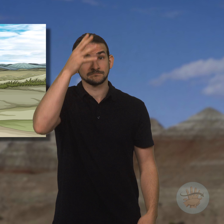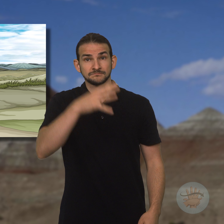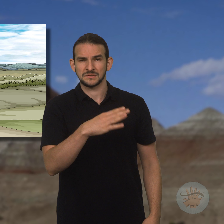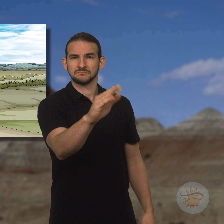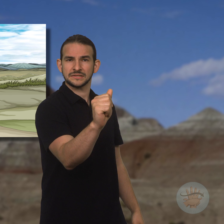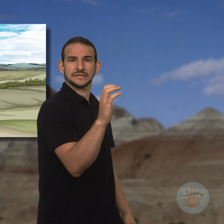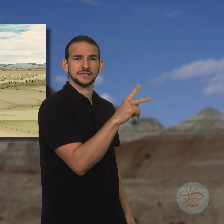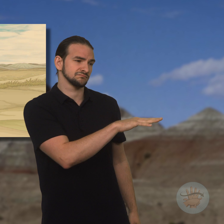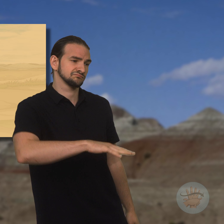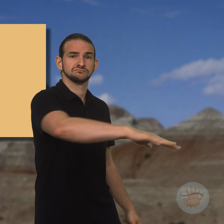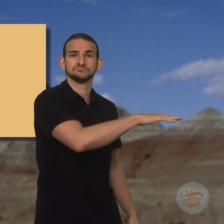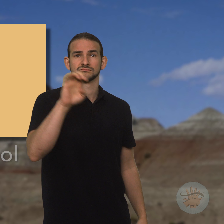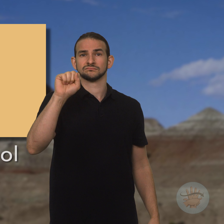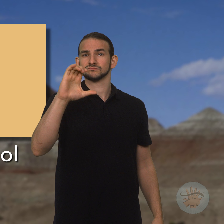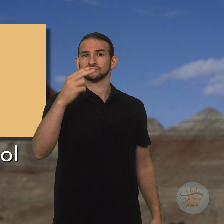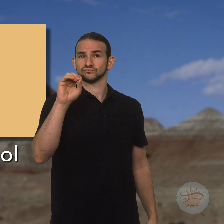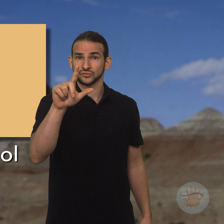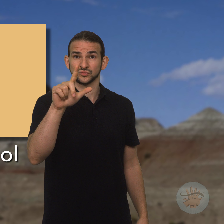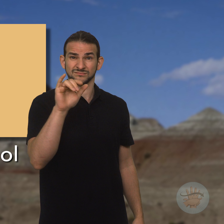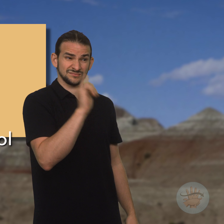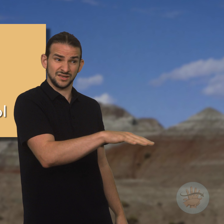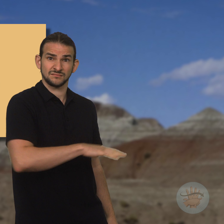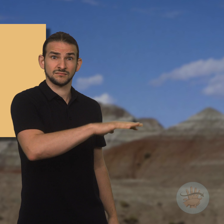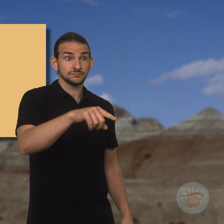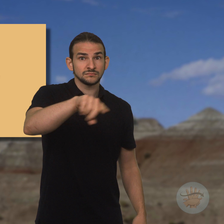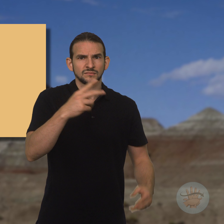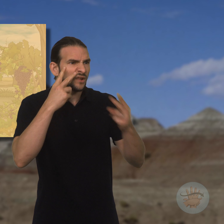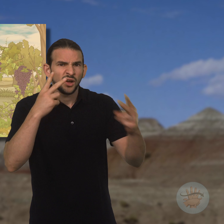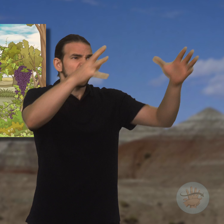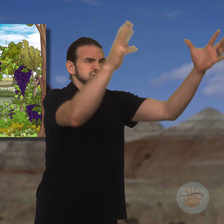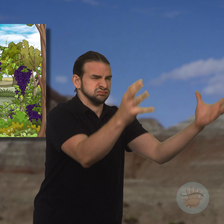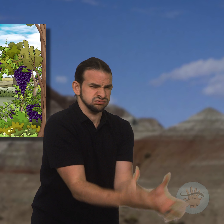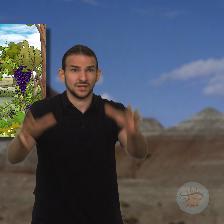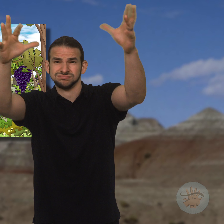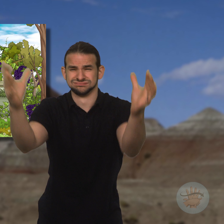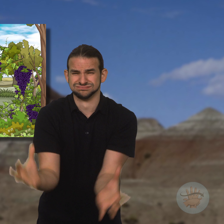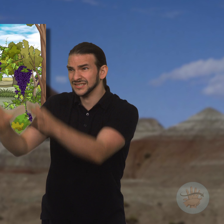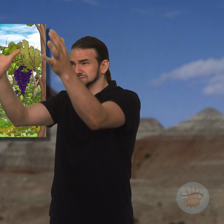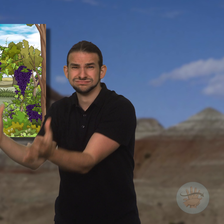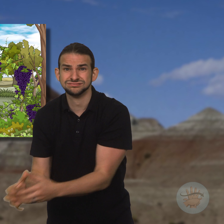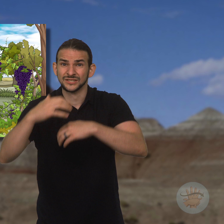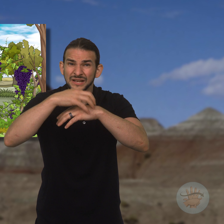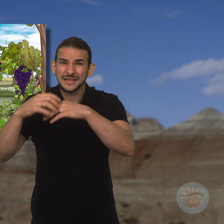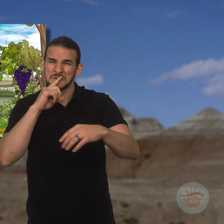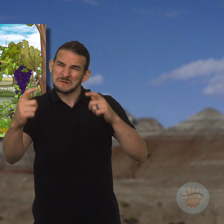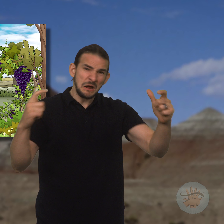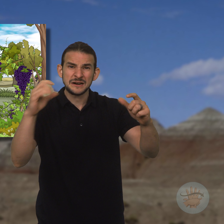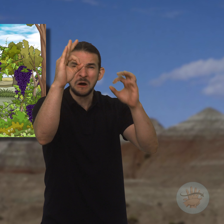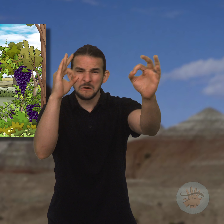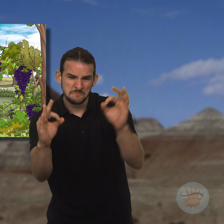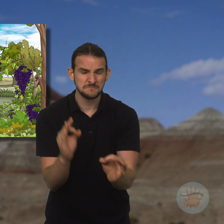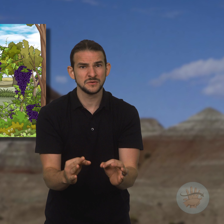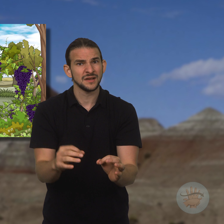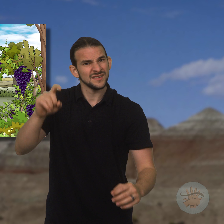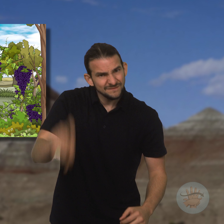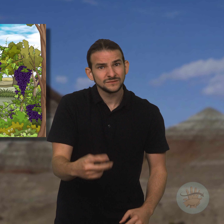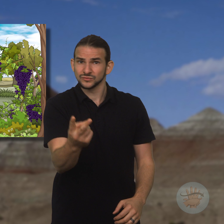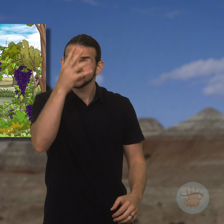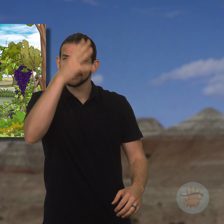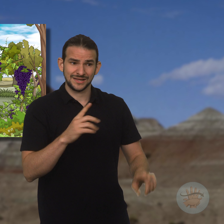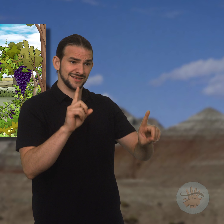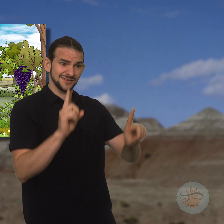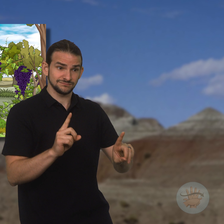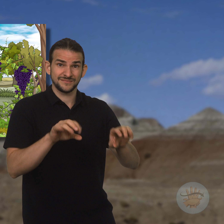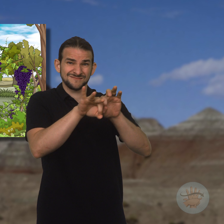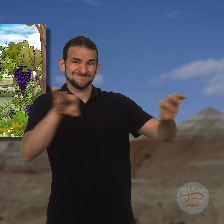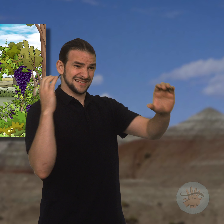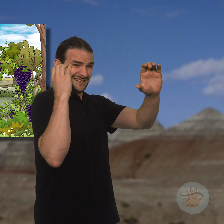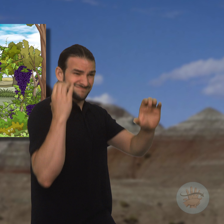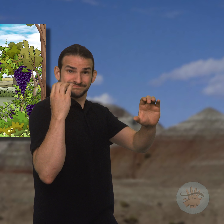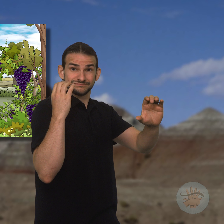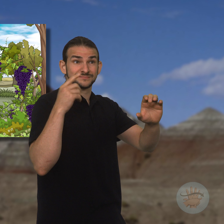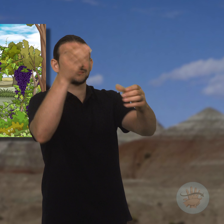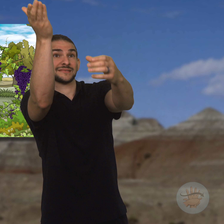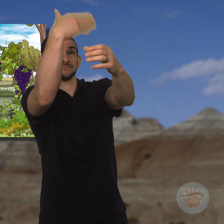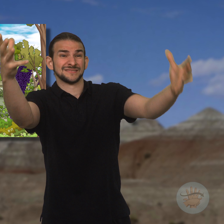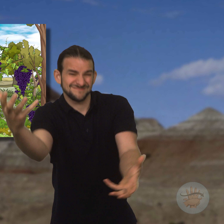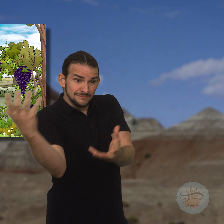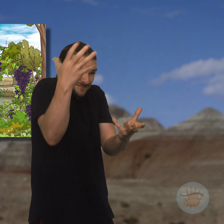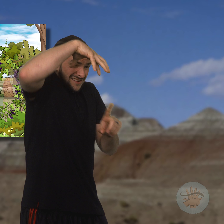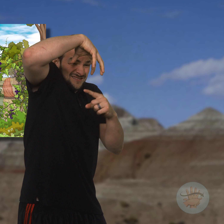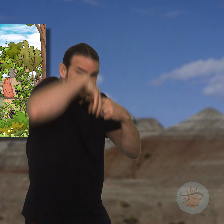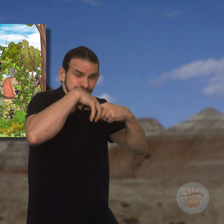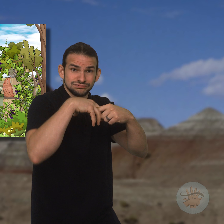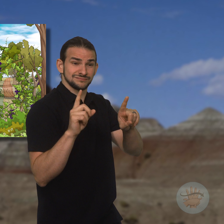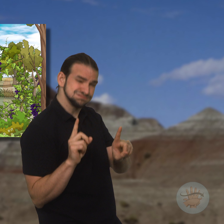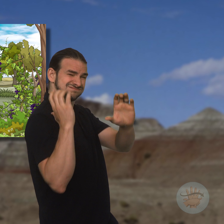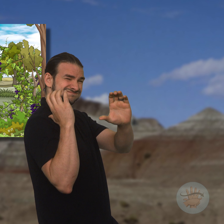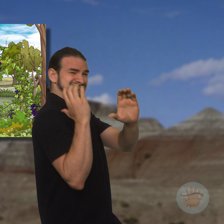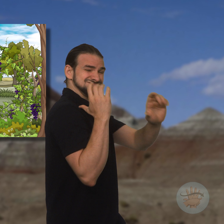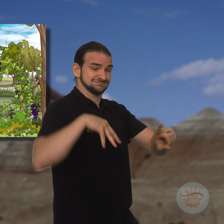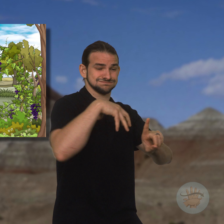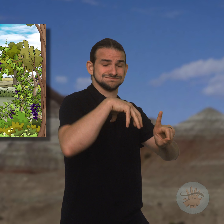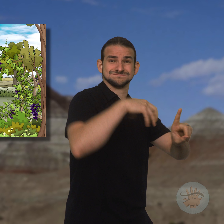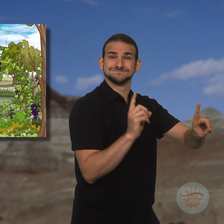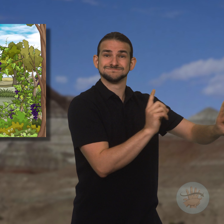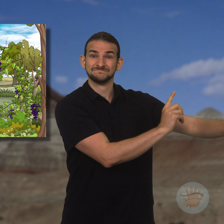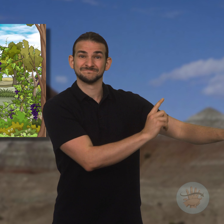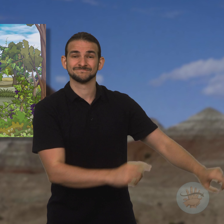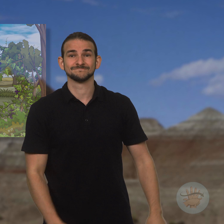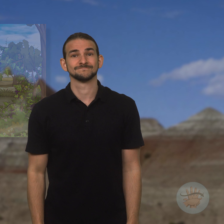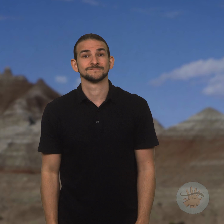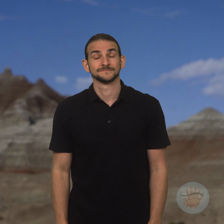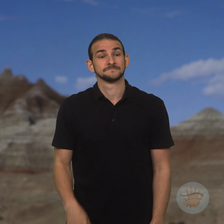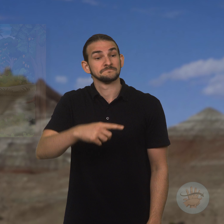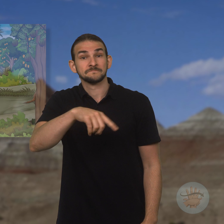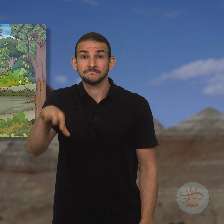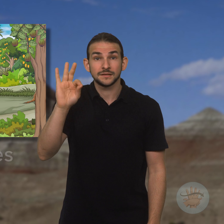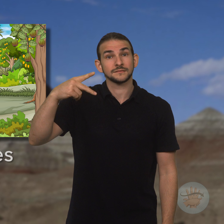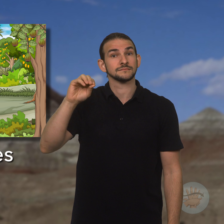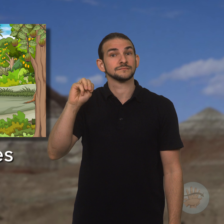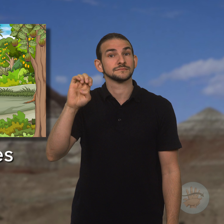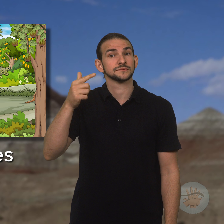When they came to the Valley of Eshcol, they cut down a branch with a single cluster of grapes, which they carried on a pole between two men.